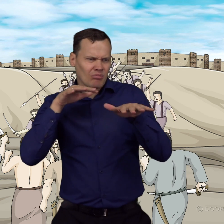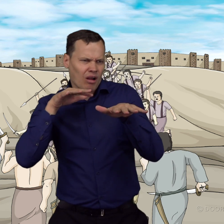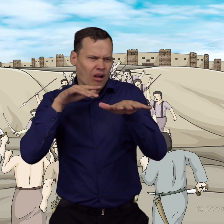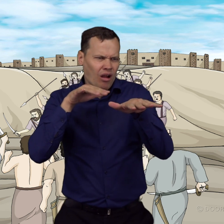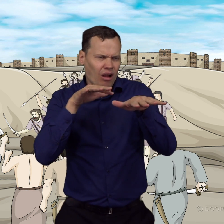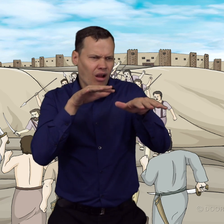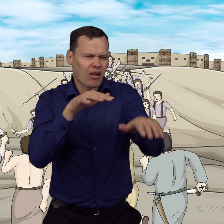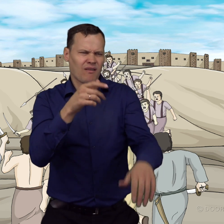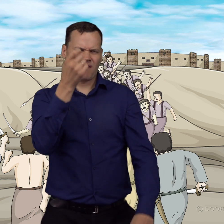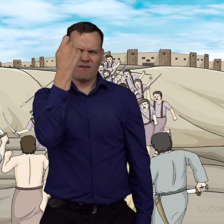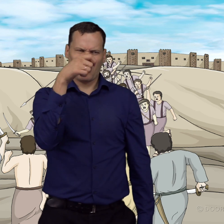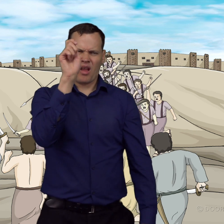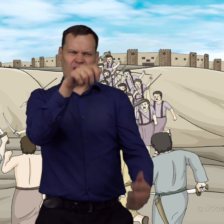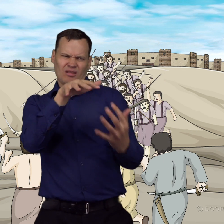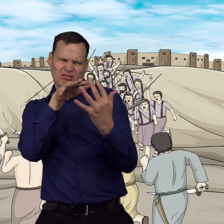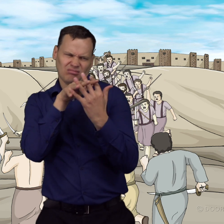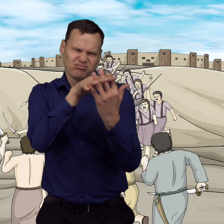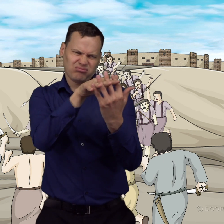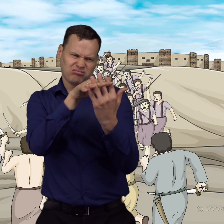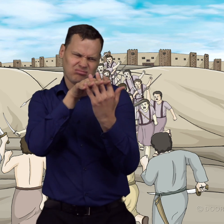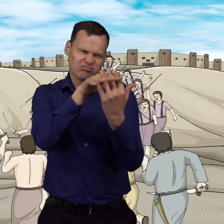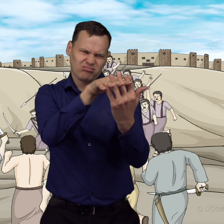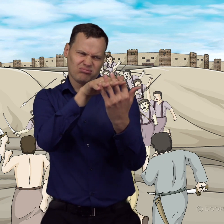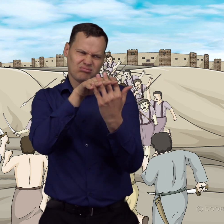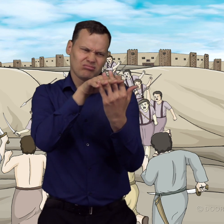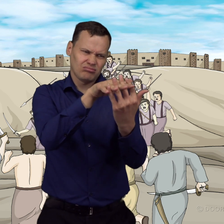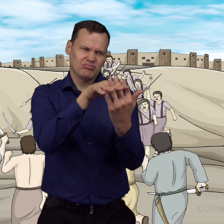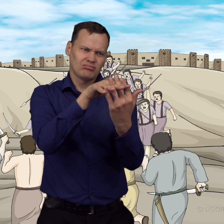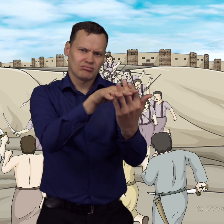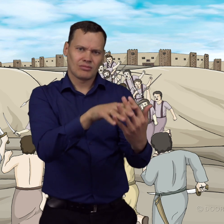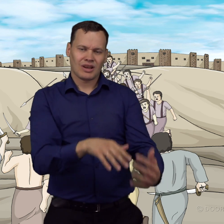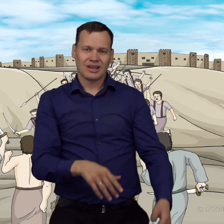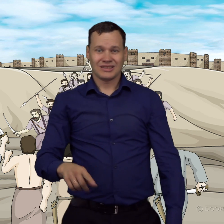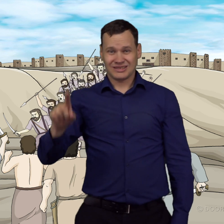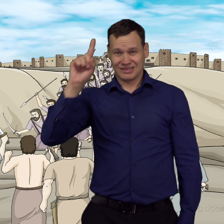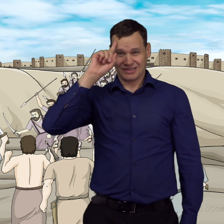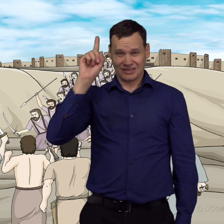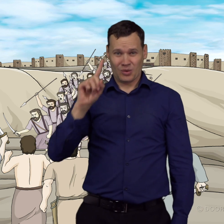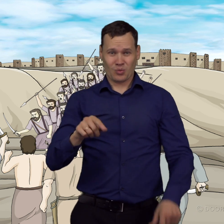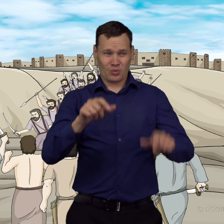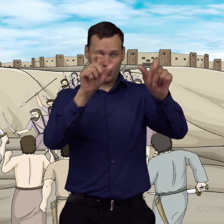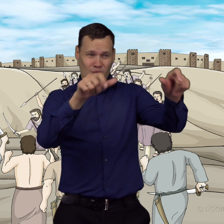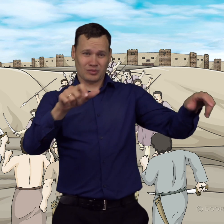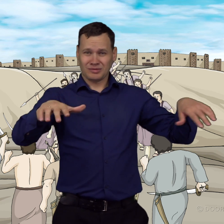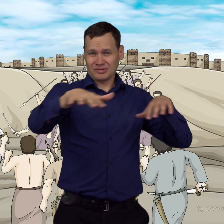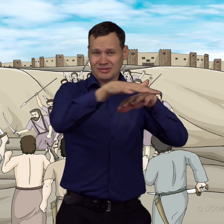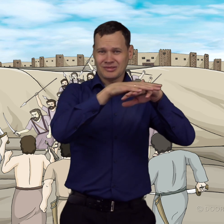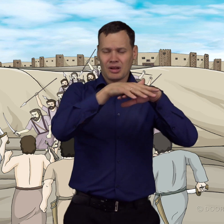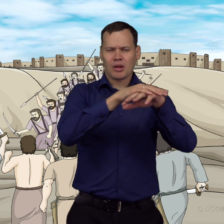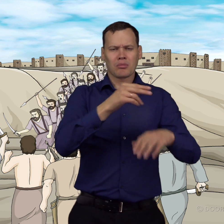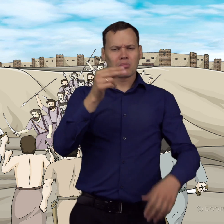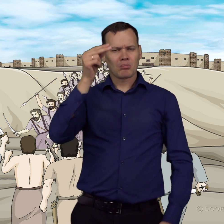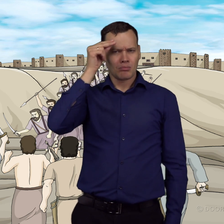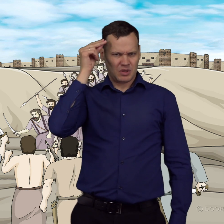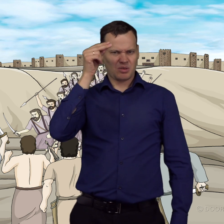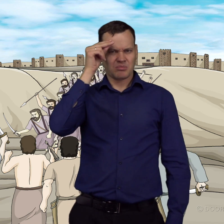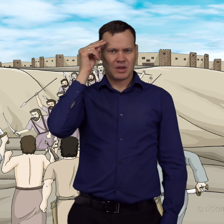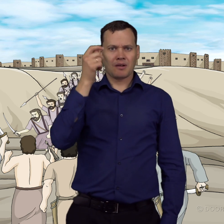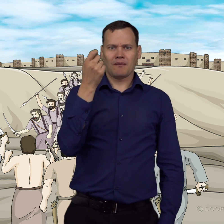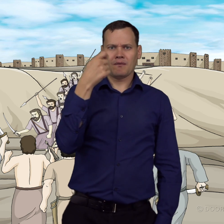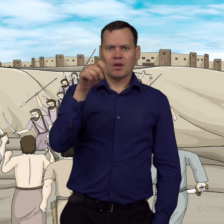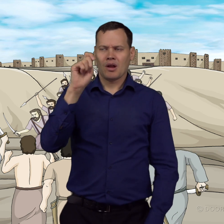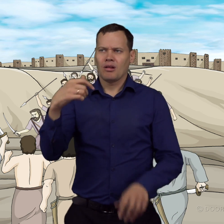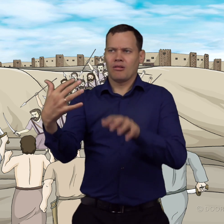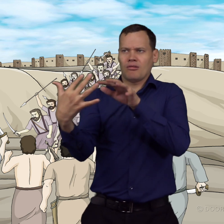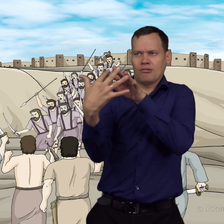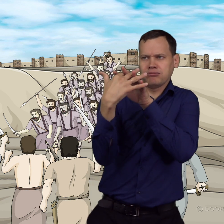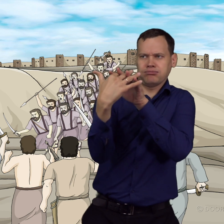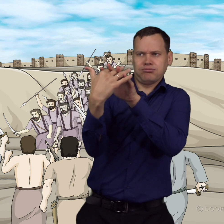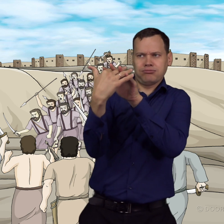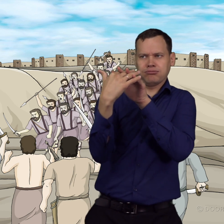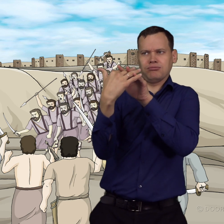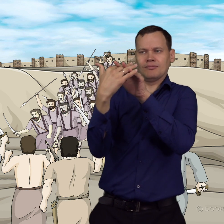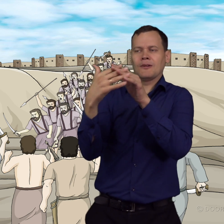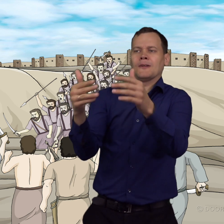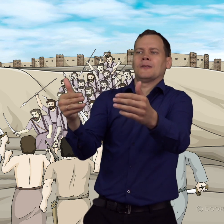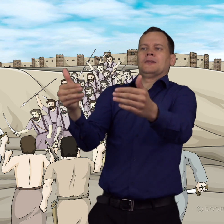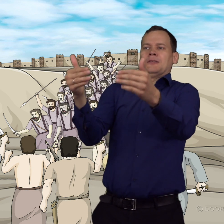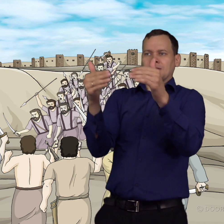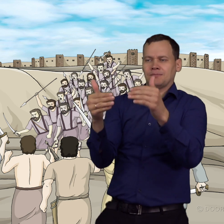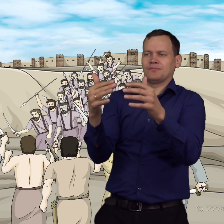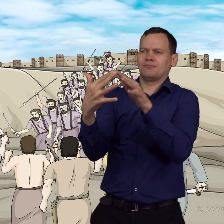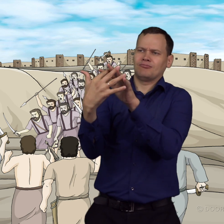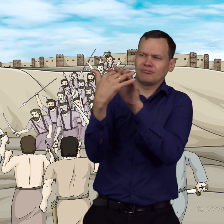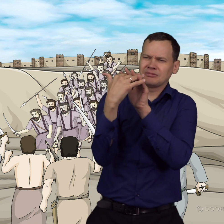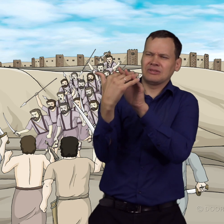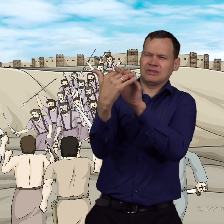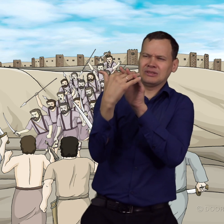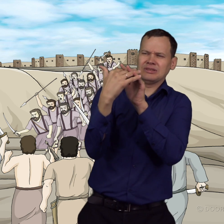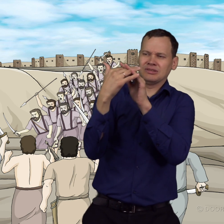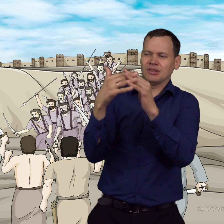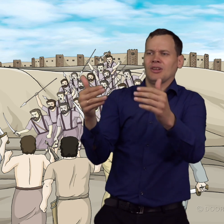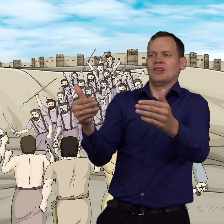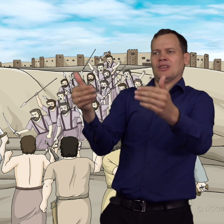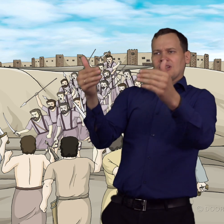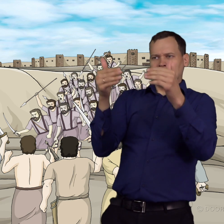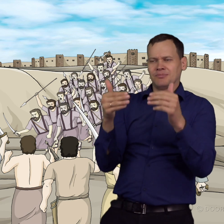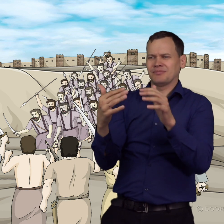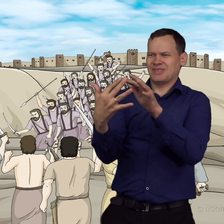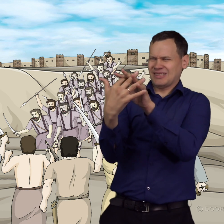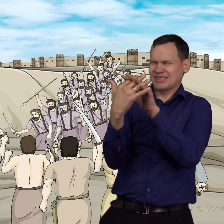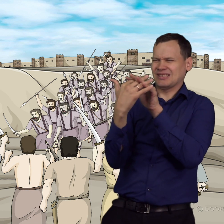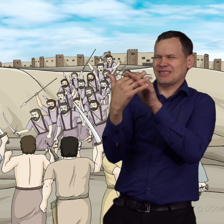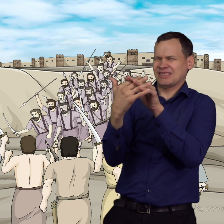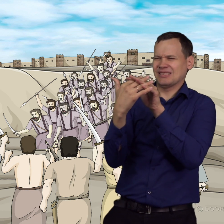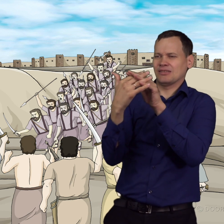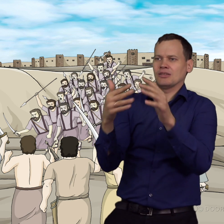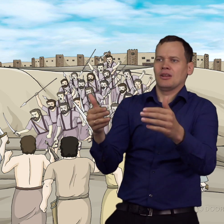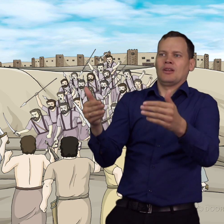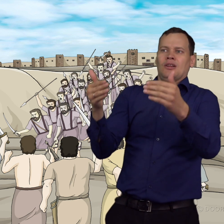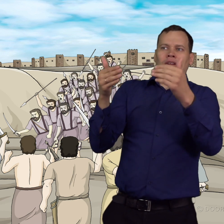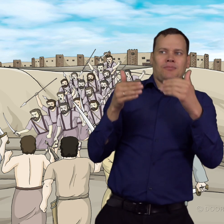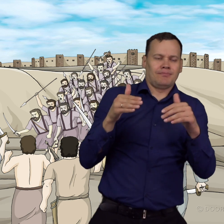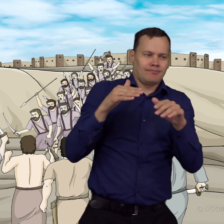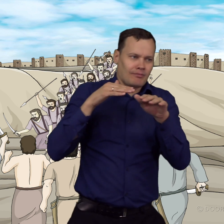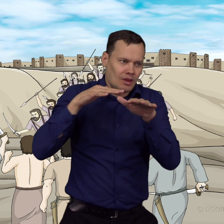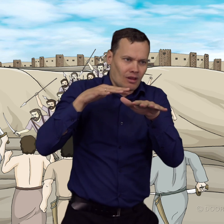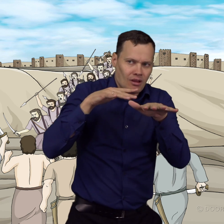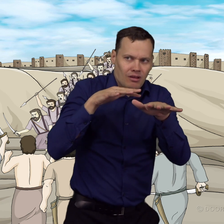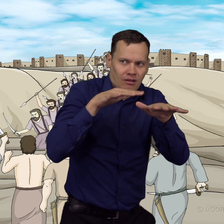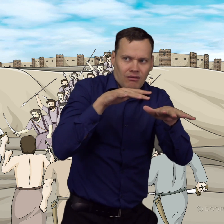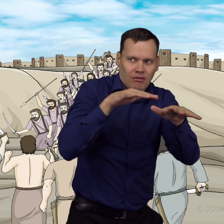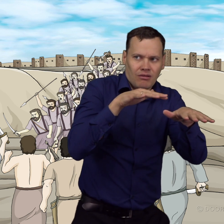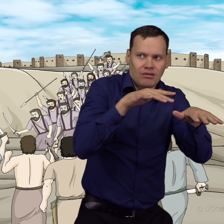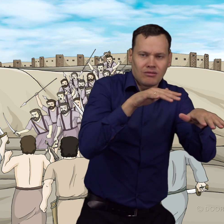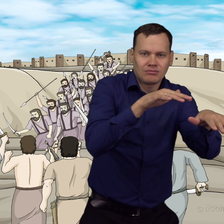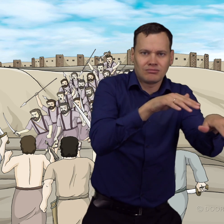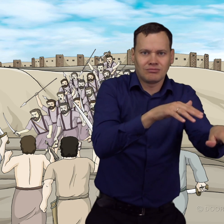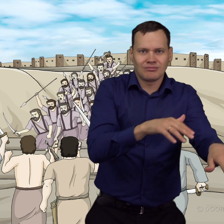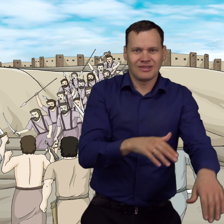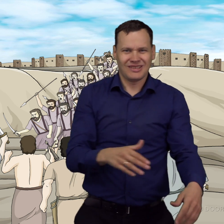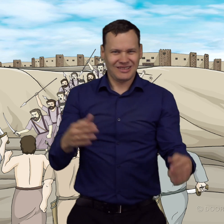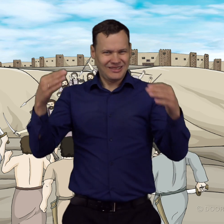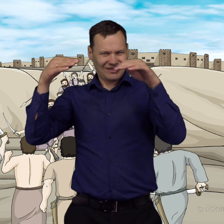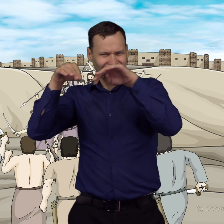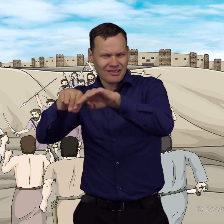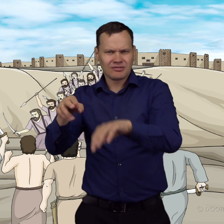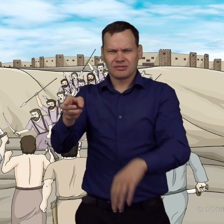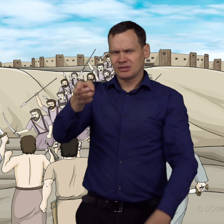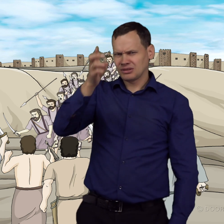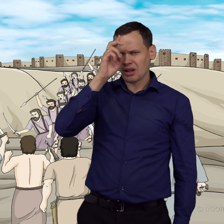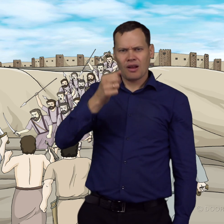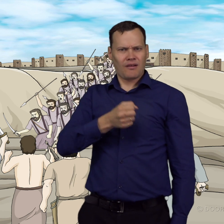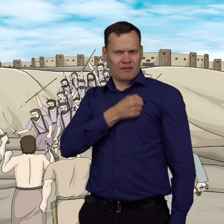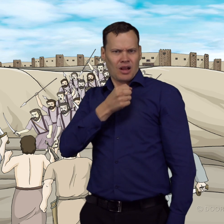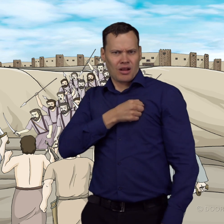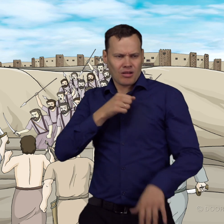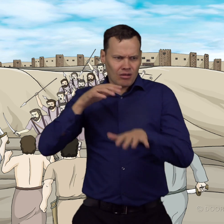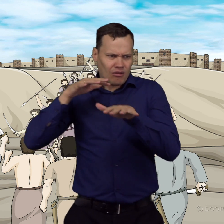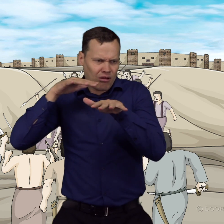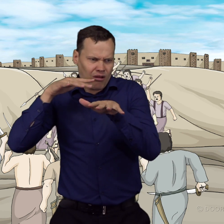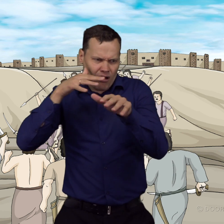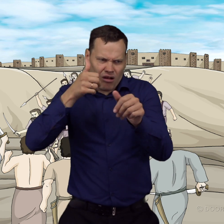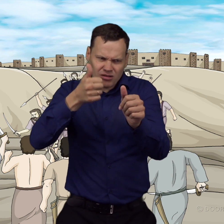Then all the men of Ai were summoned to pursue them, and they followed Joshua and were drawn away from the city.